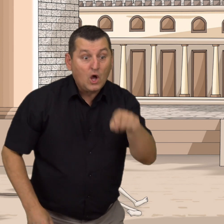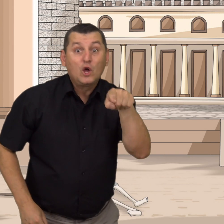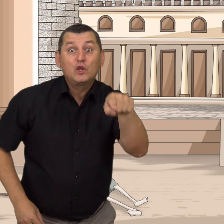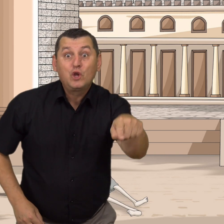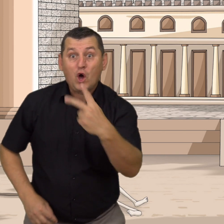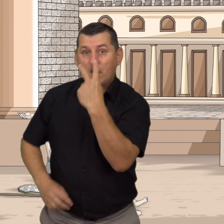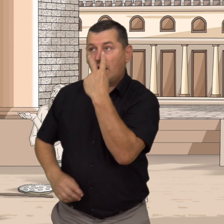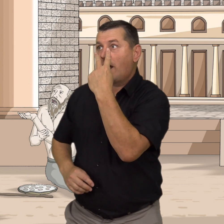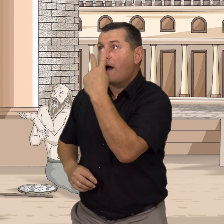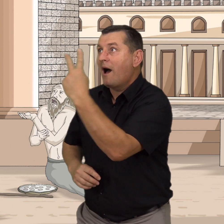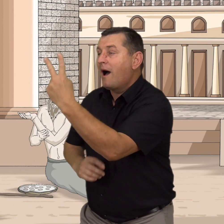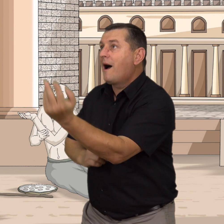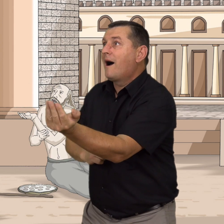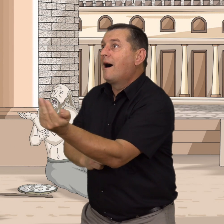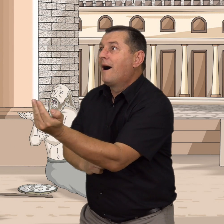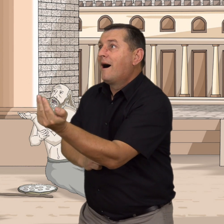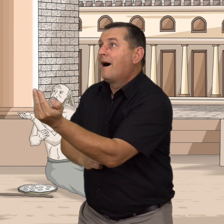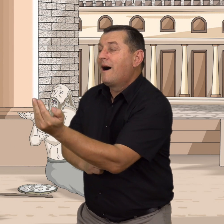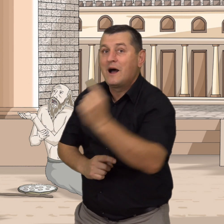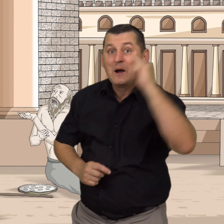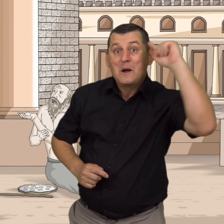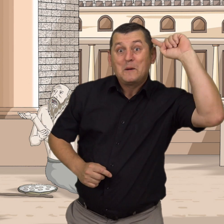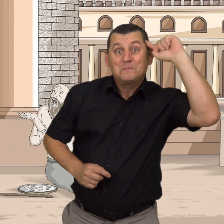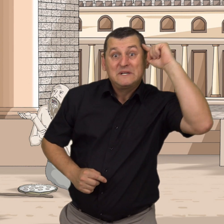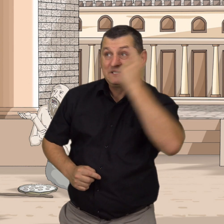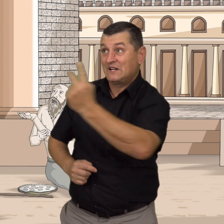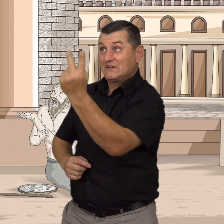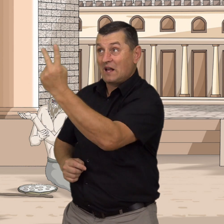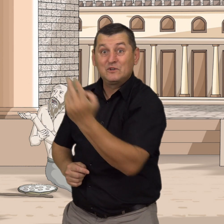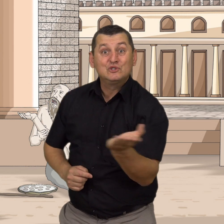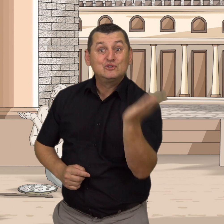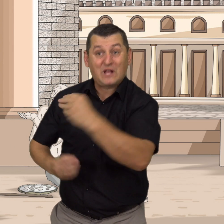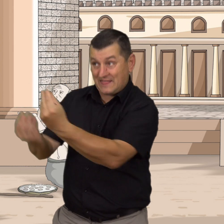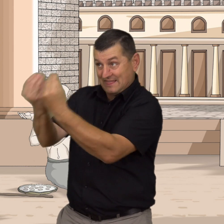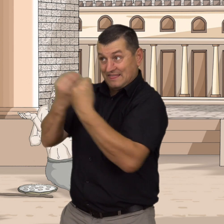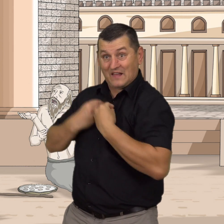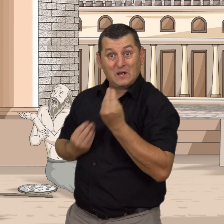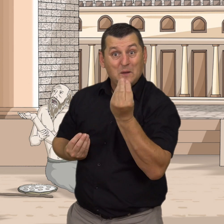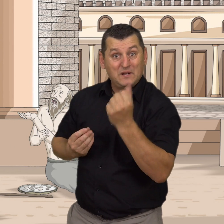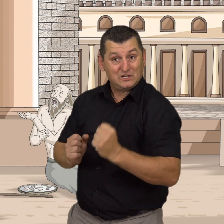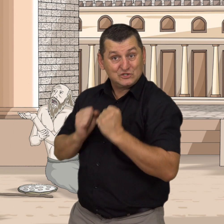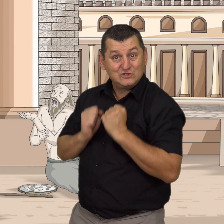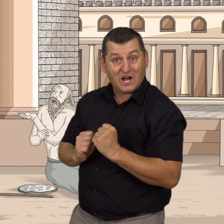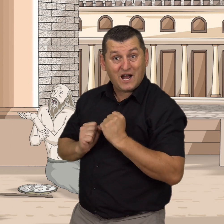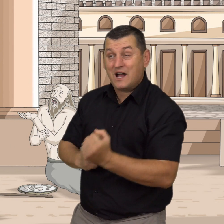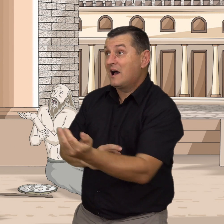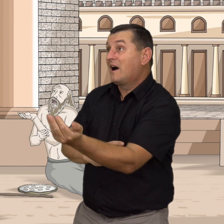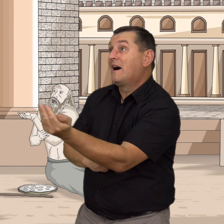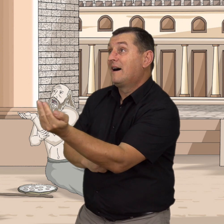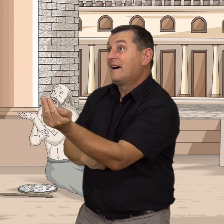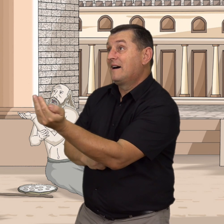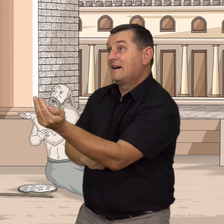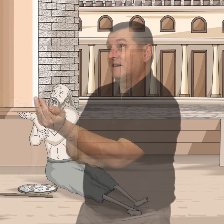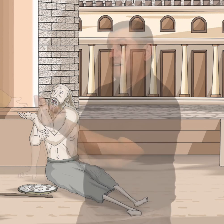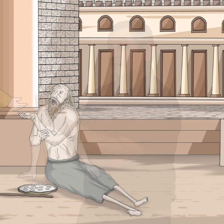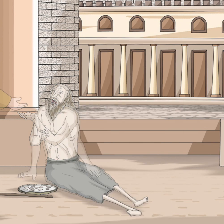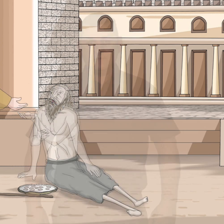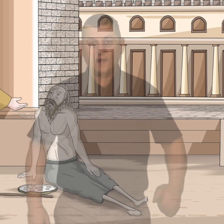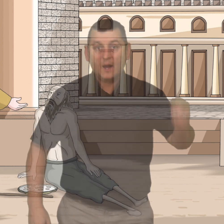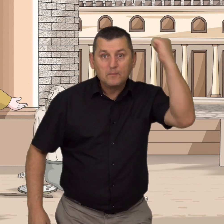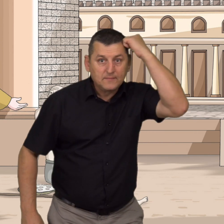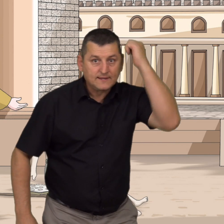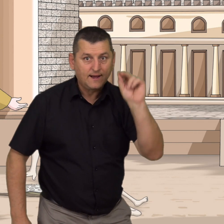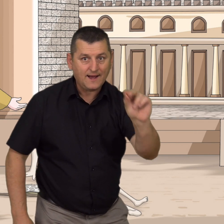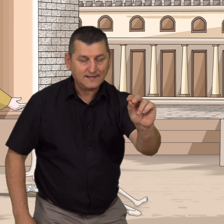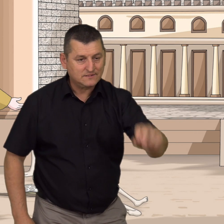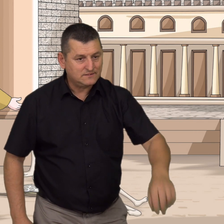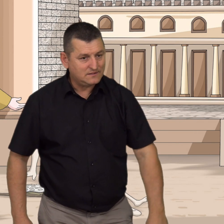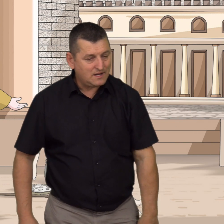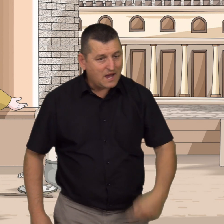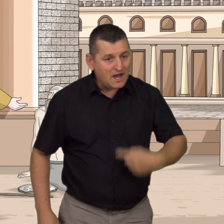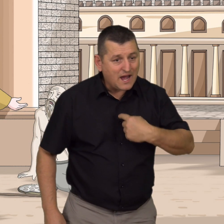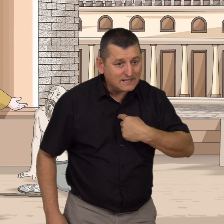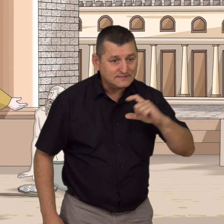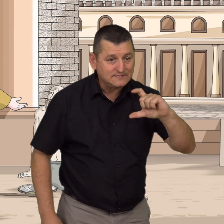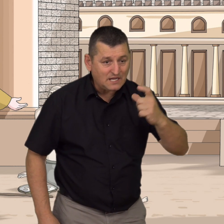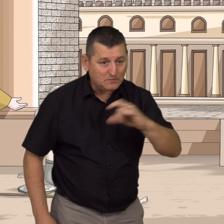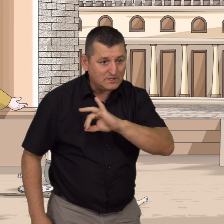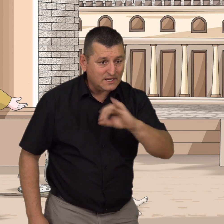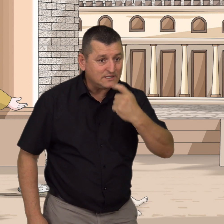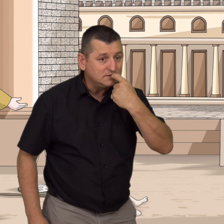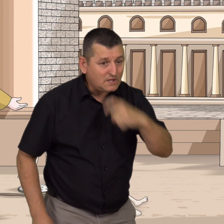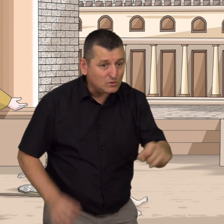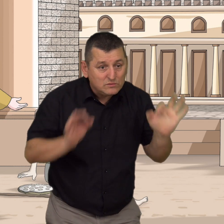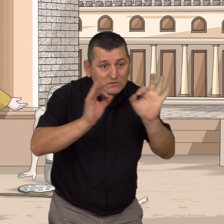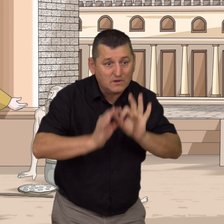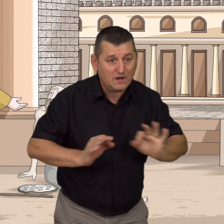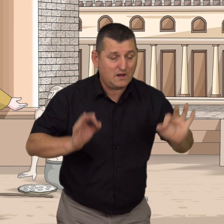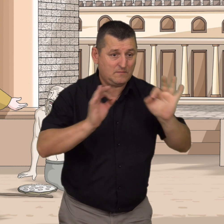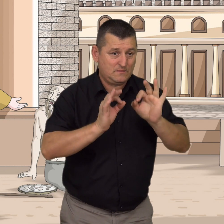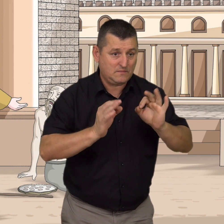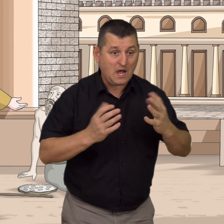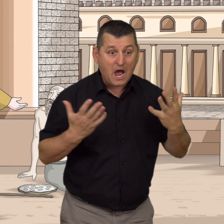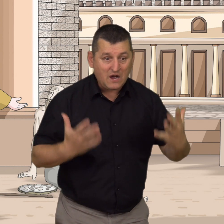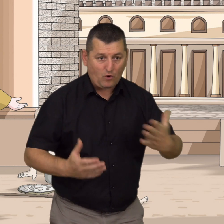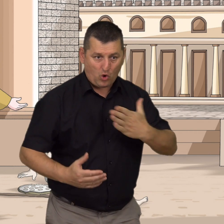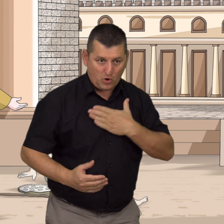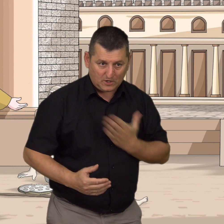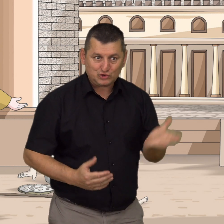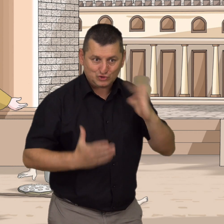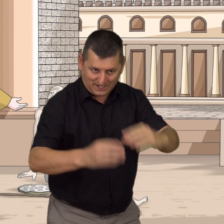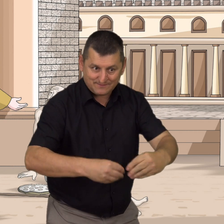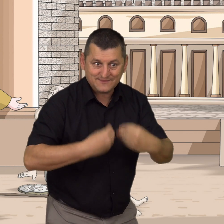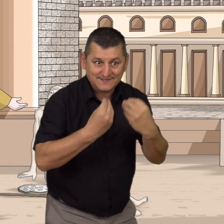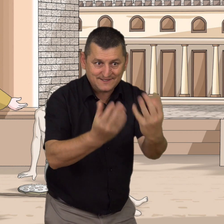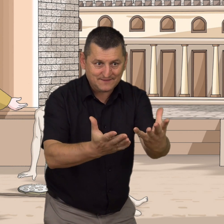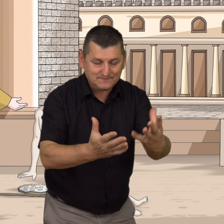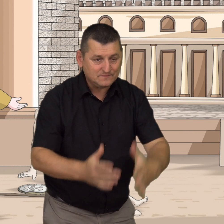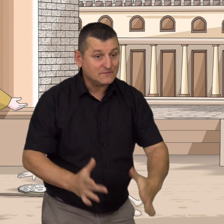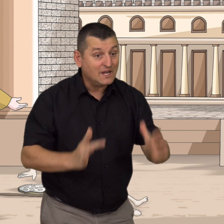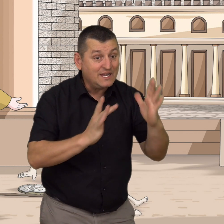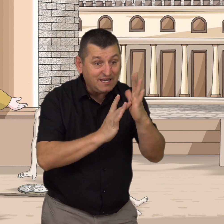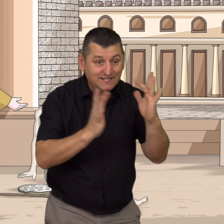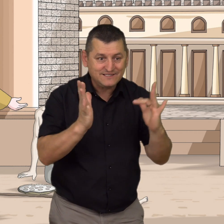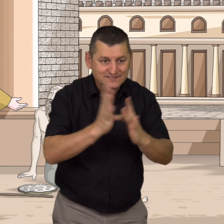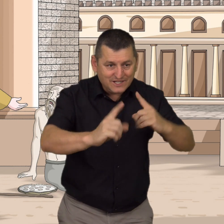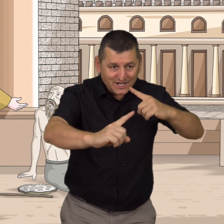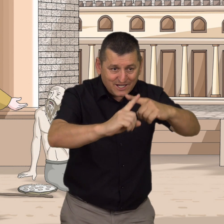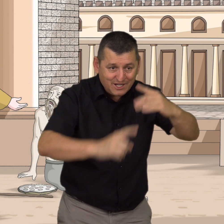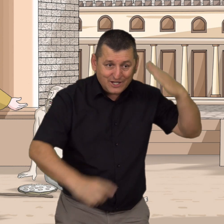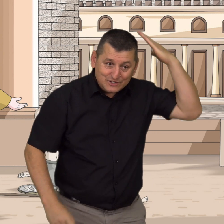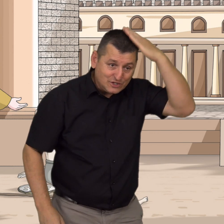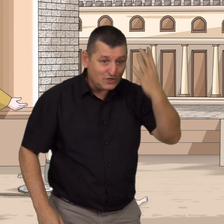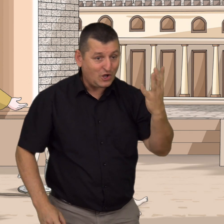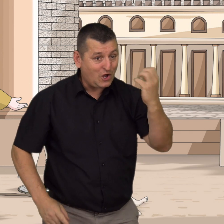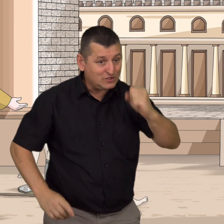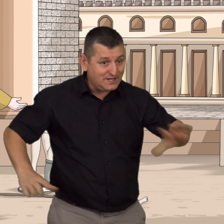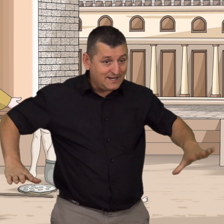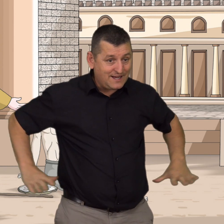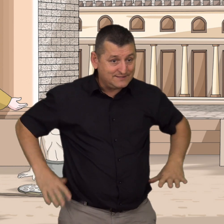said Peter. So the man gave them his attention, expecting to receive something from them.